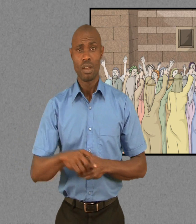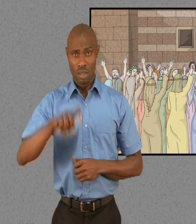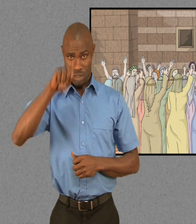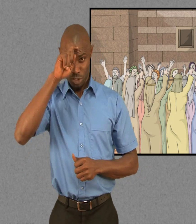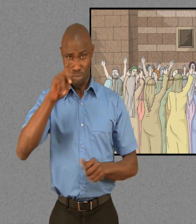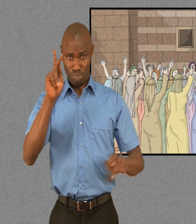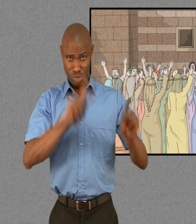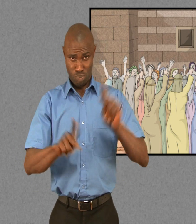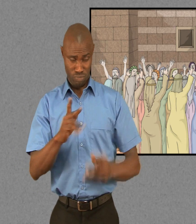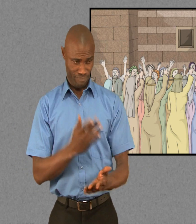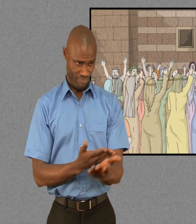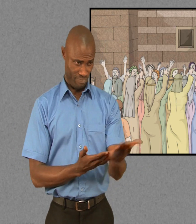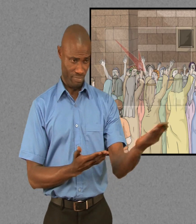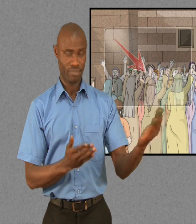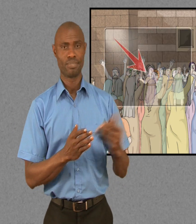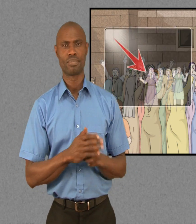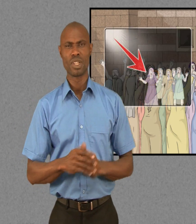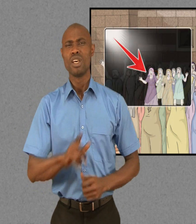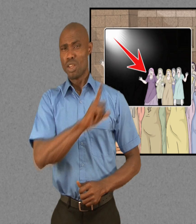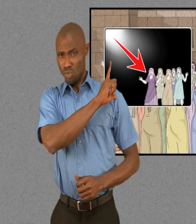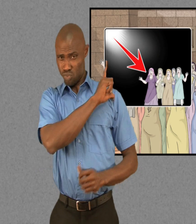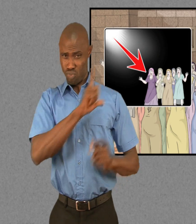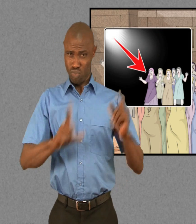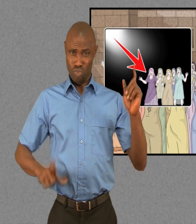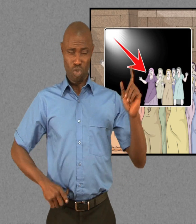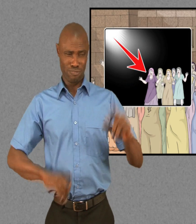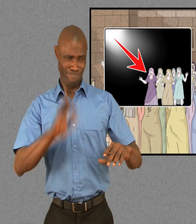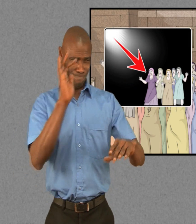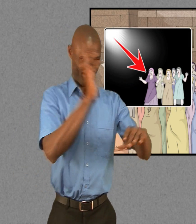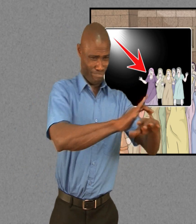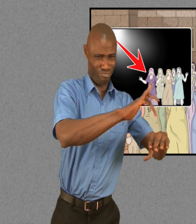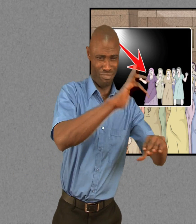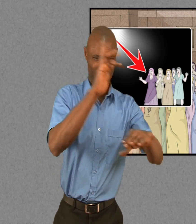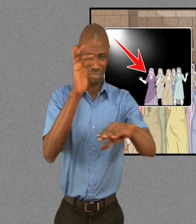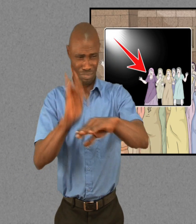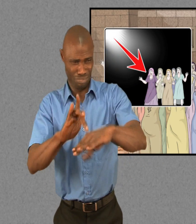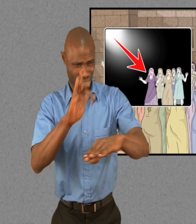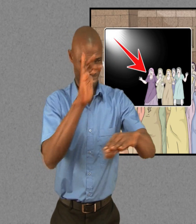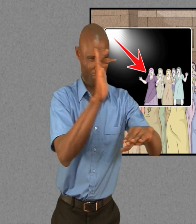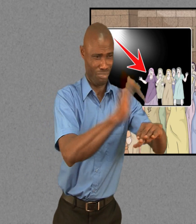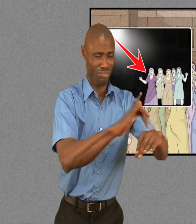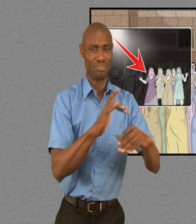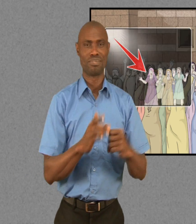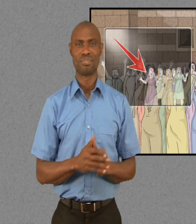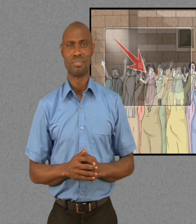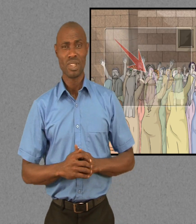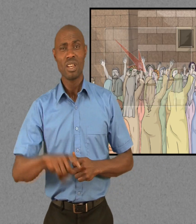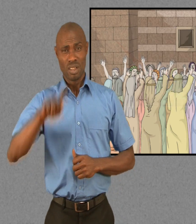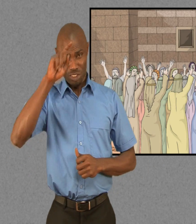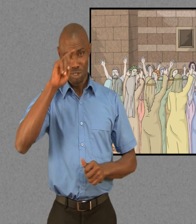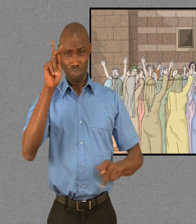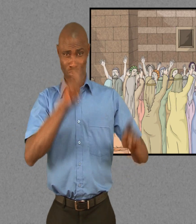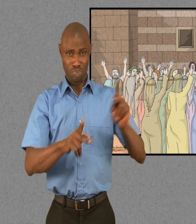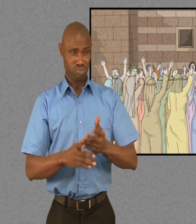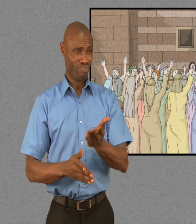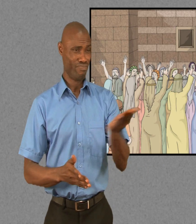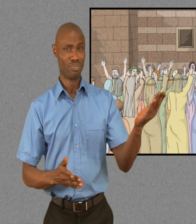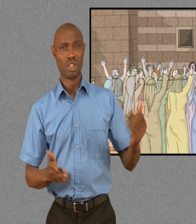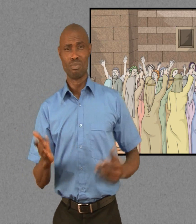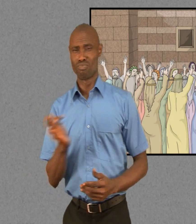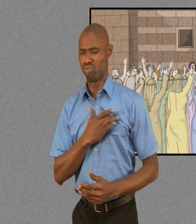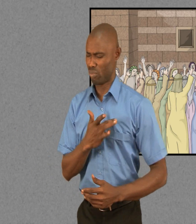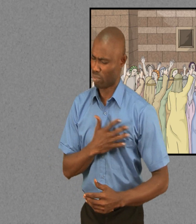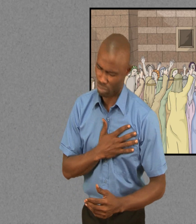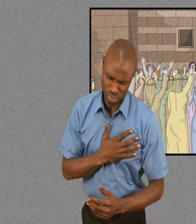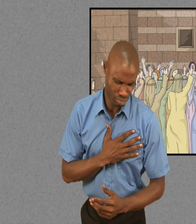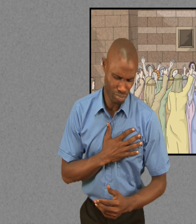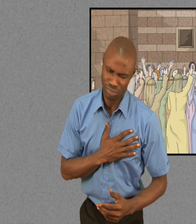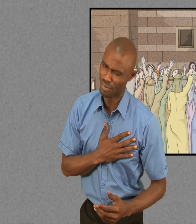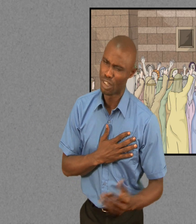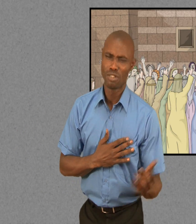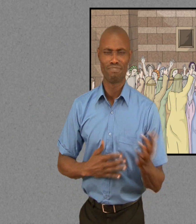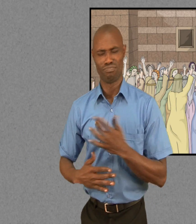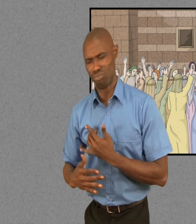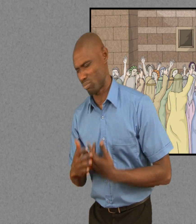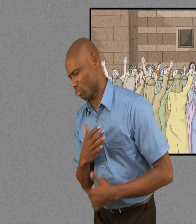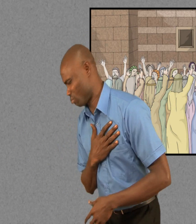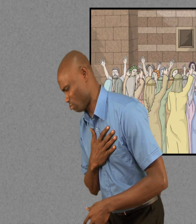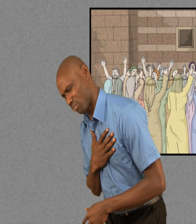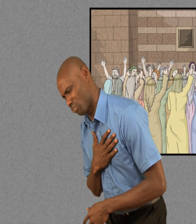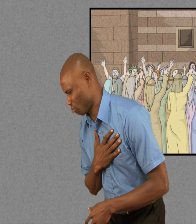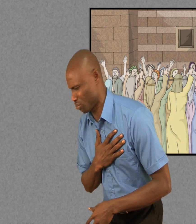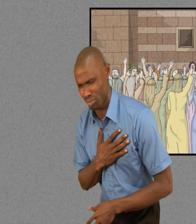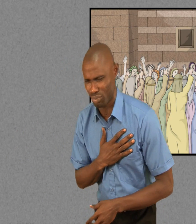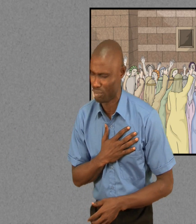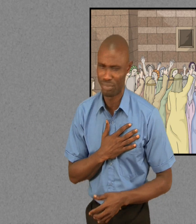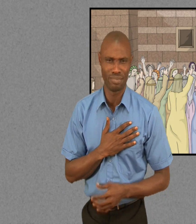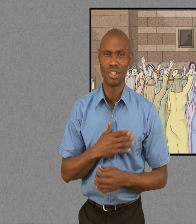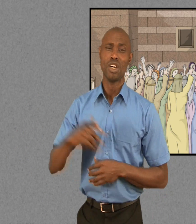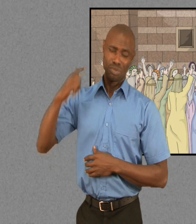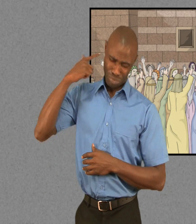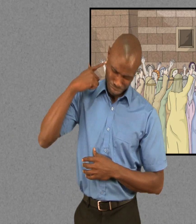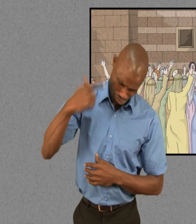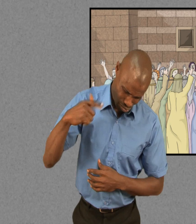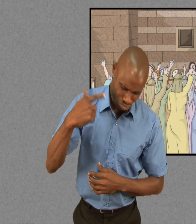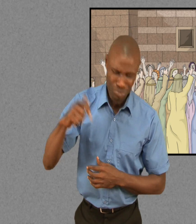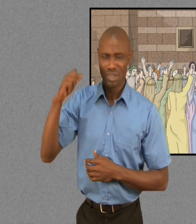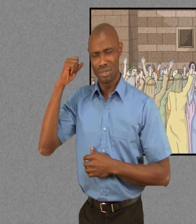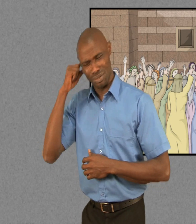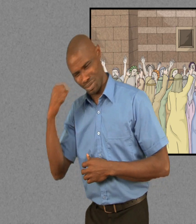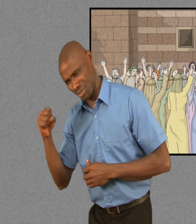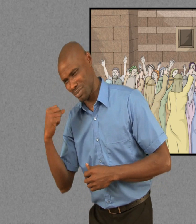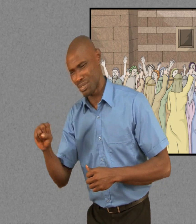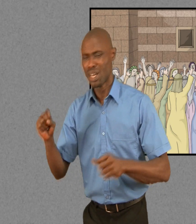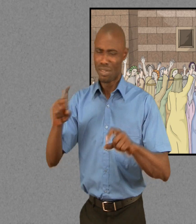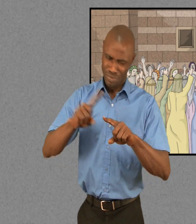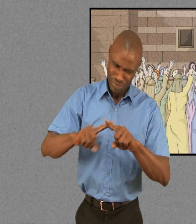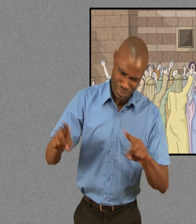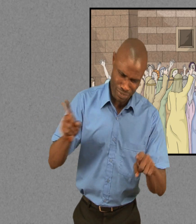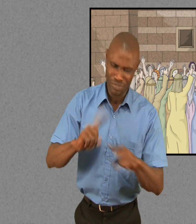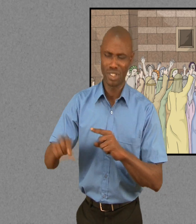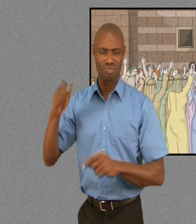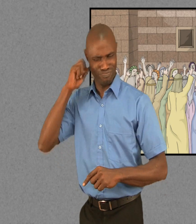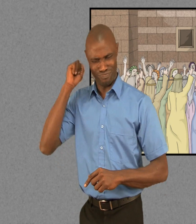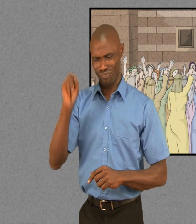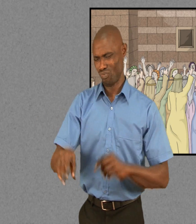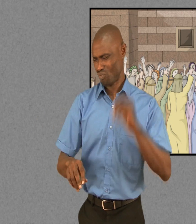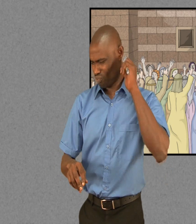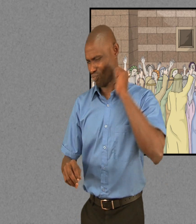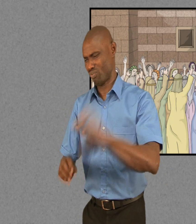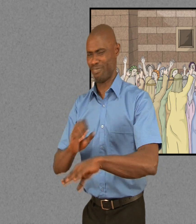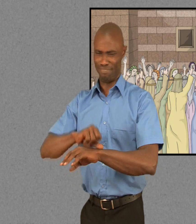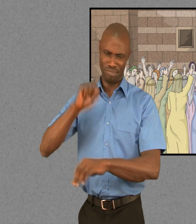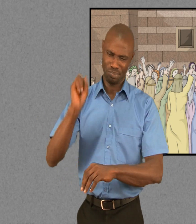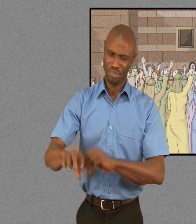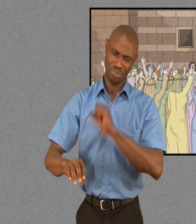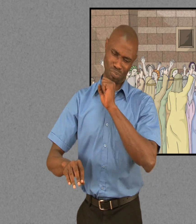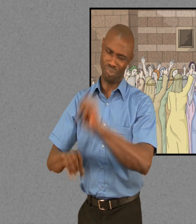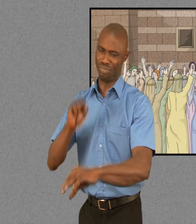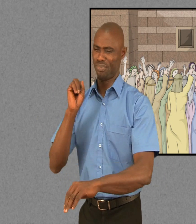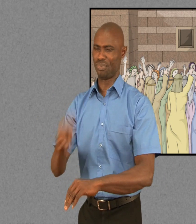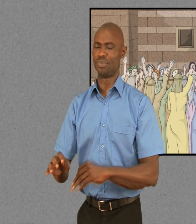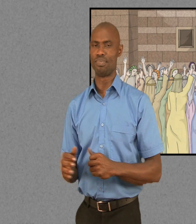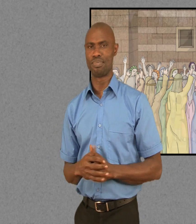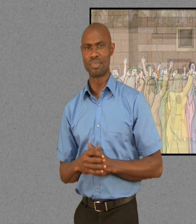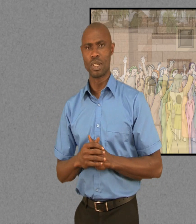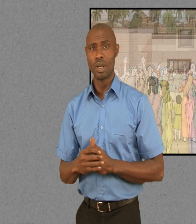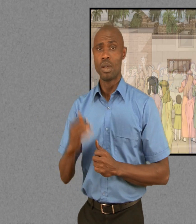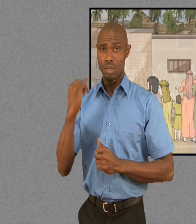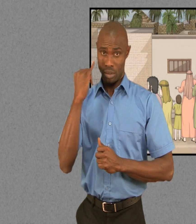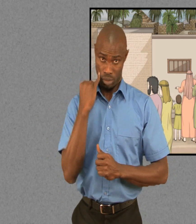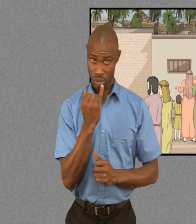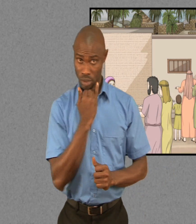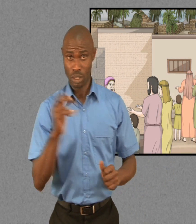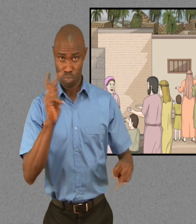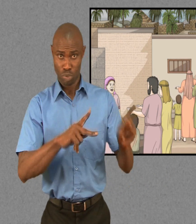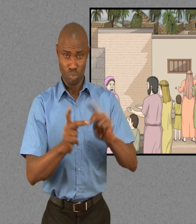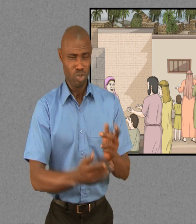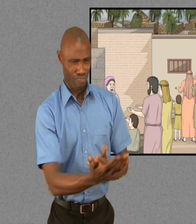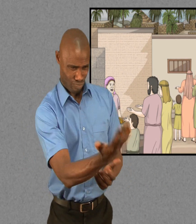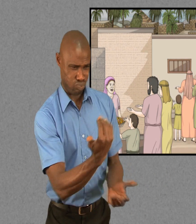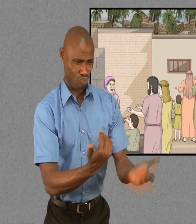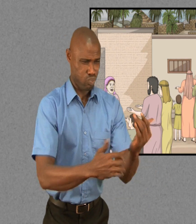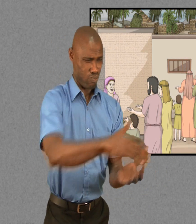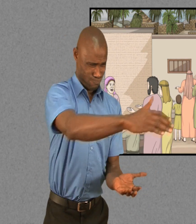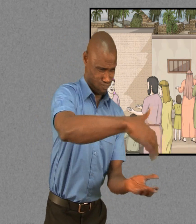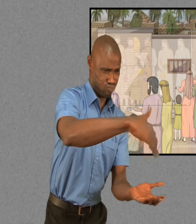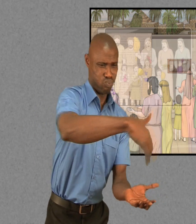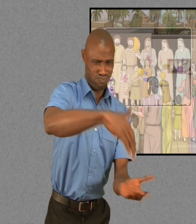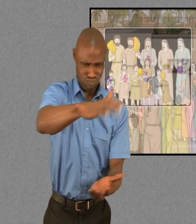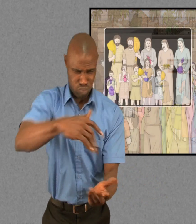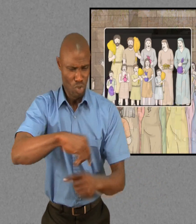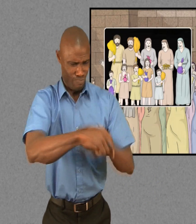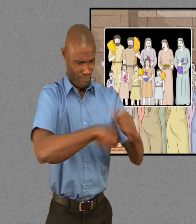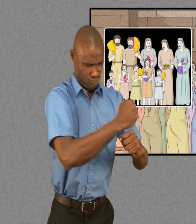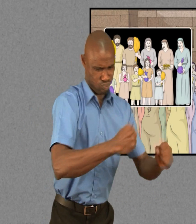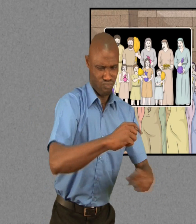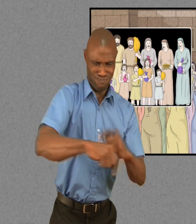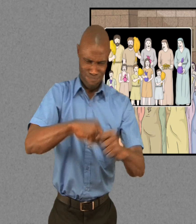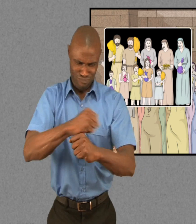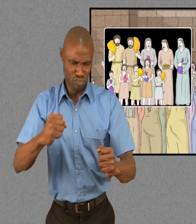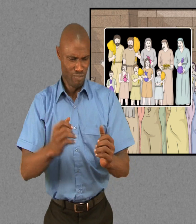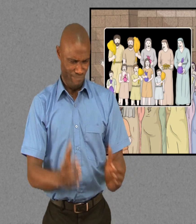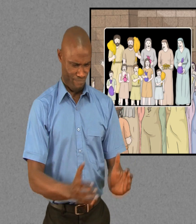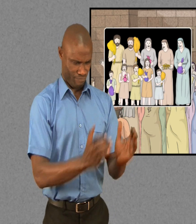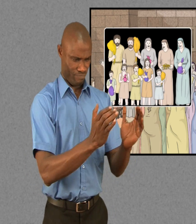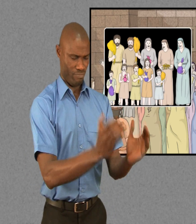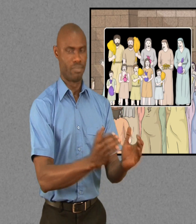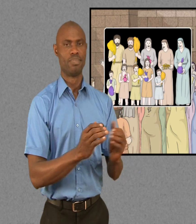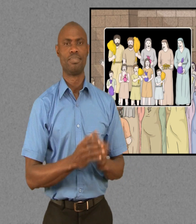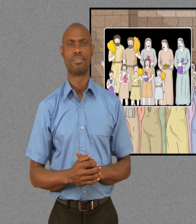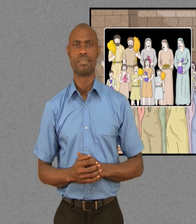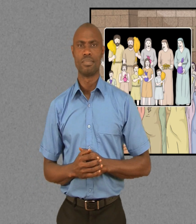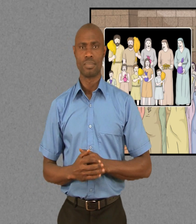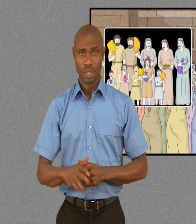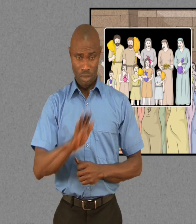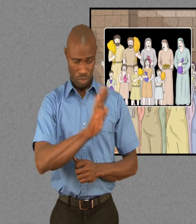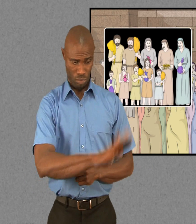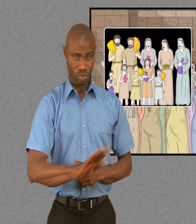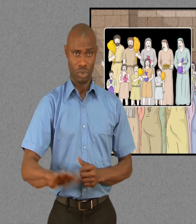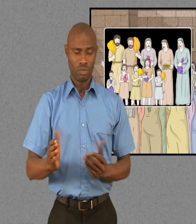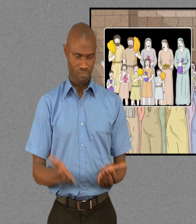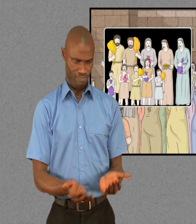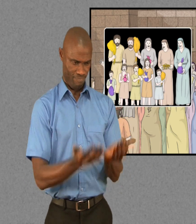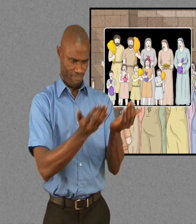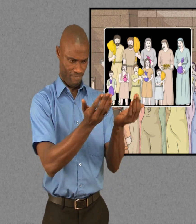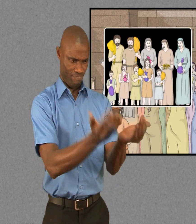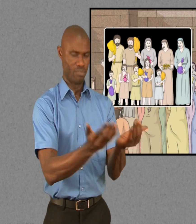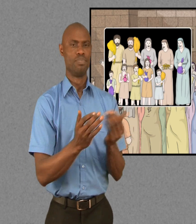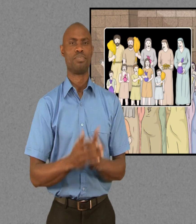And the LORD gave the people such favor in the sight of the Egyptians that they granted their request.